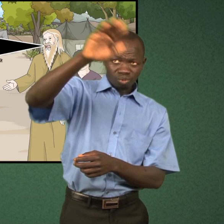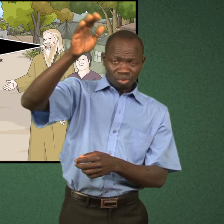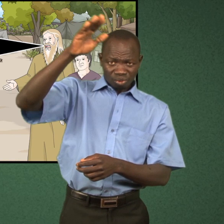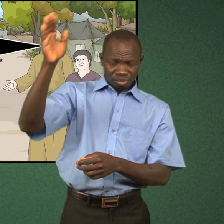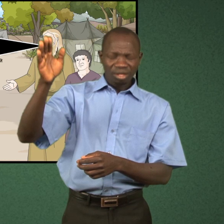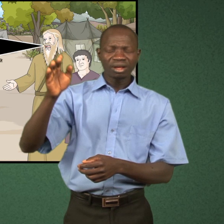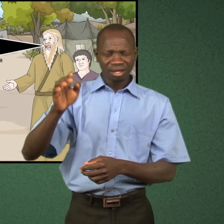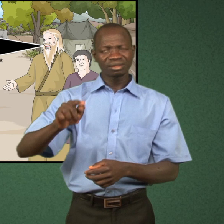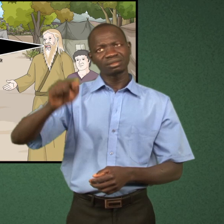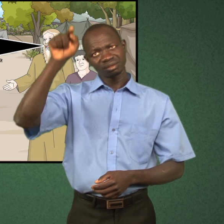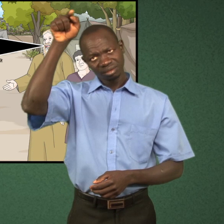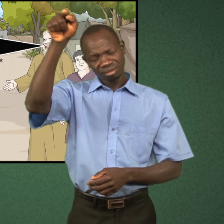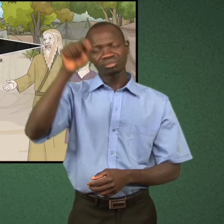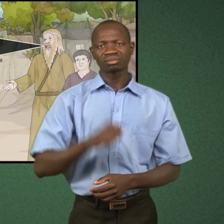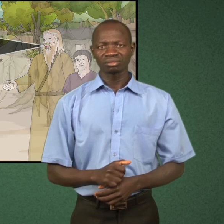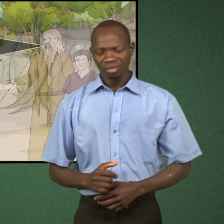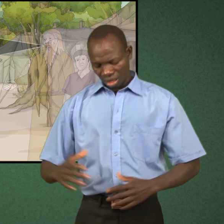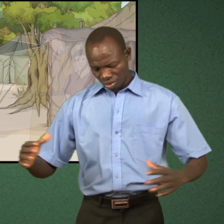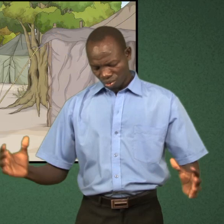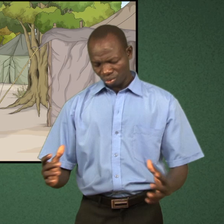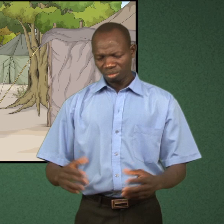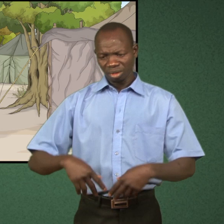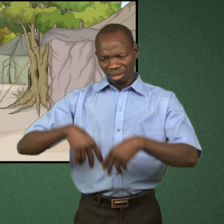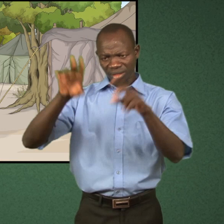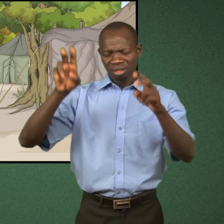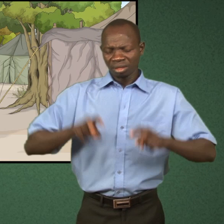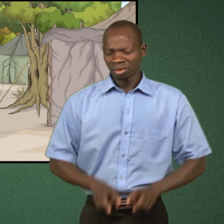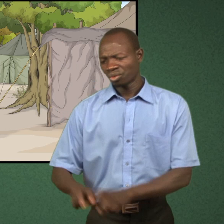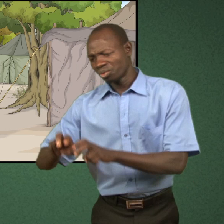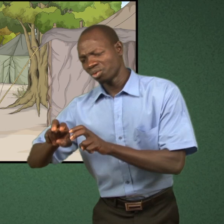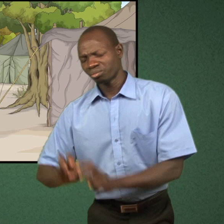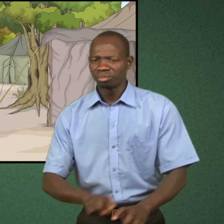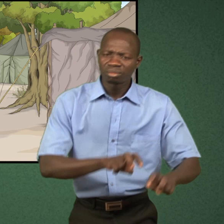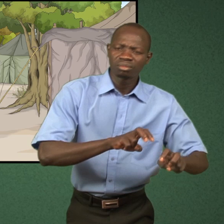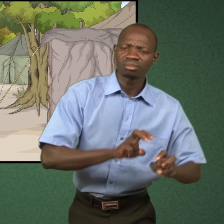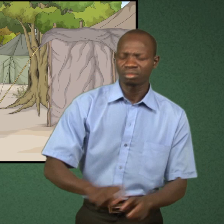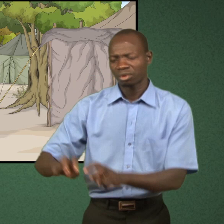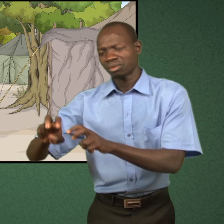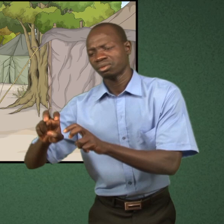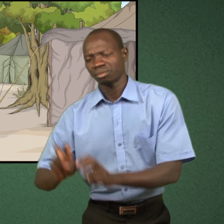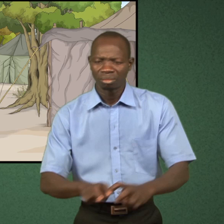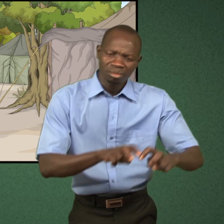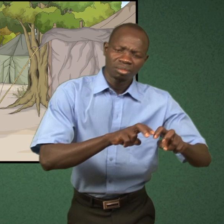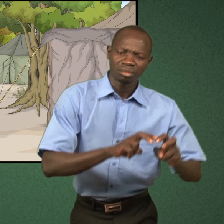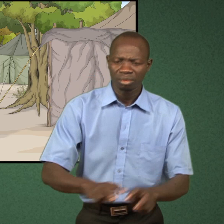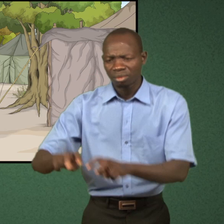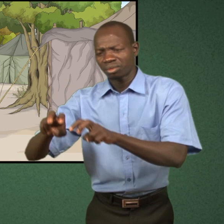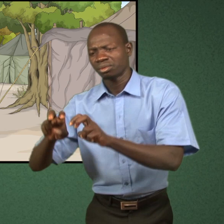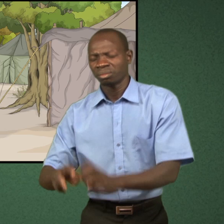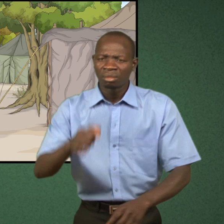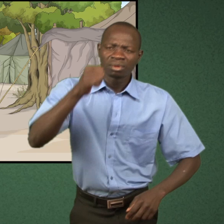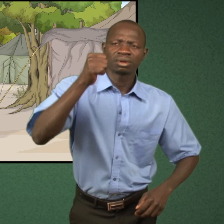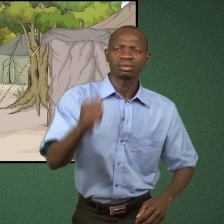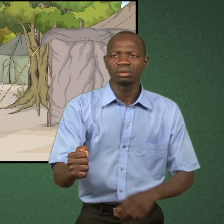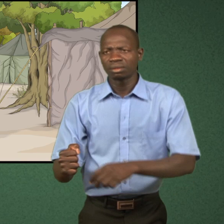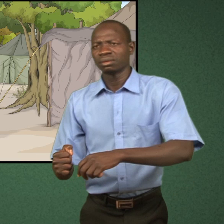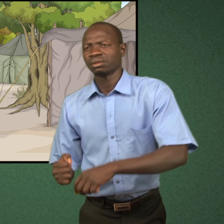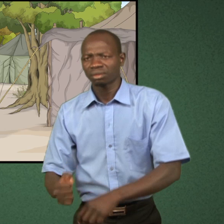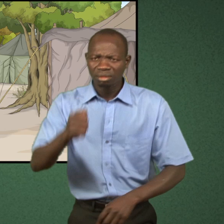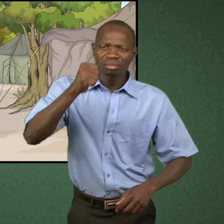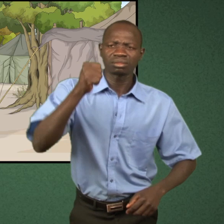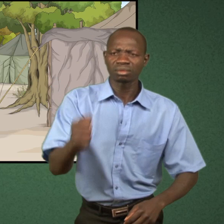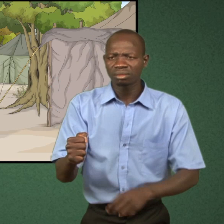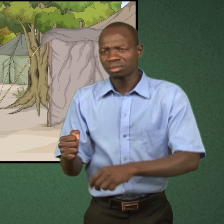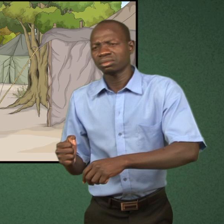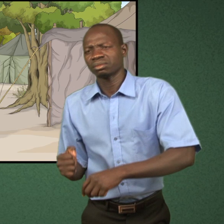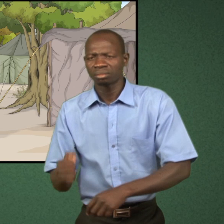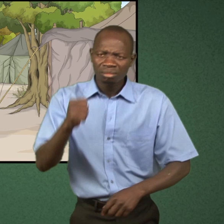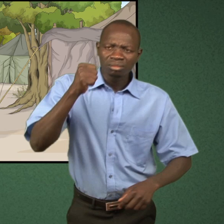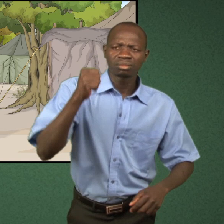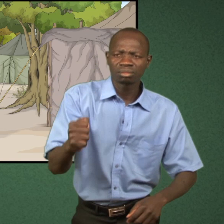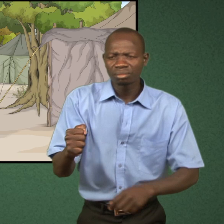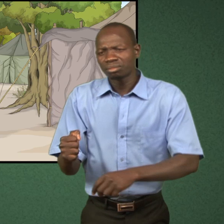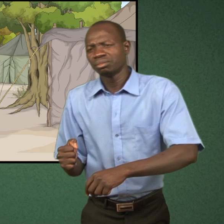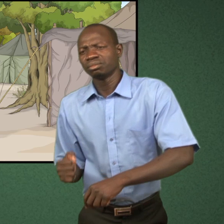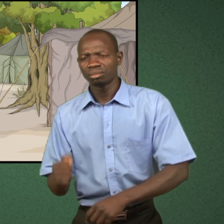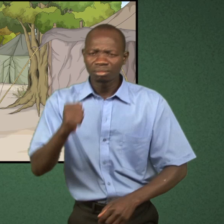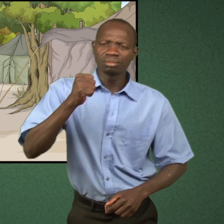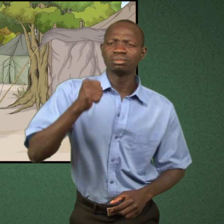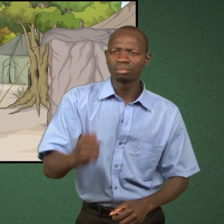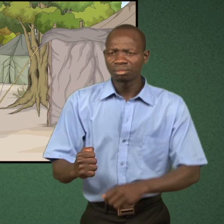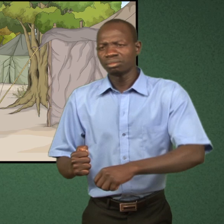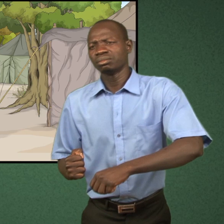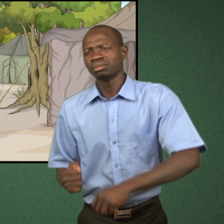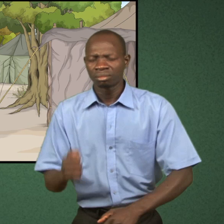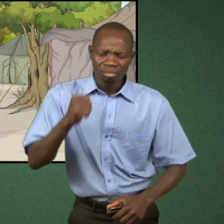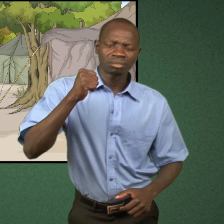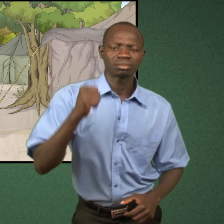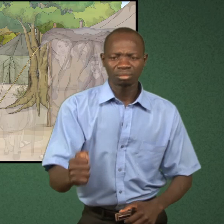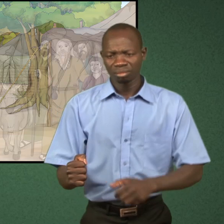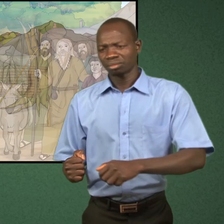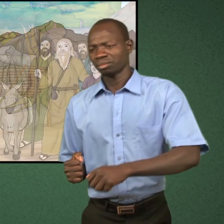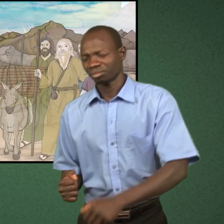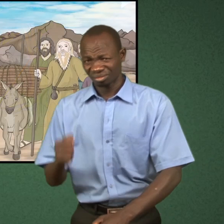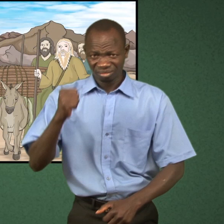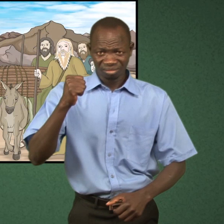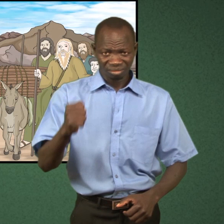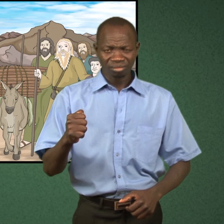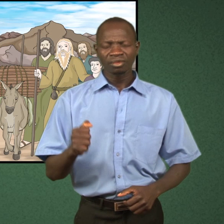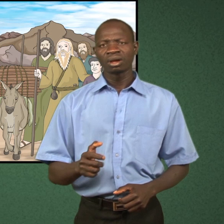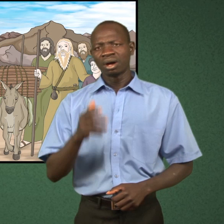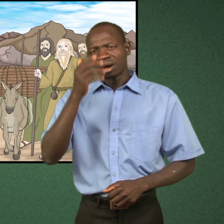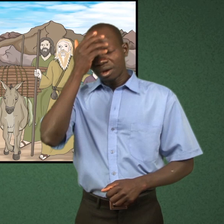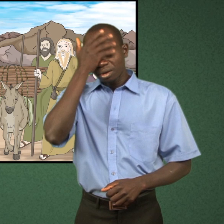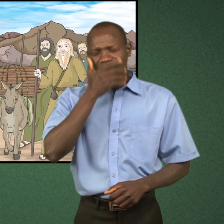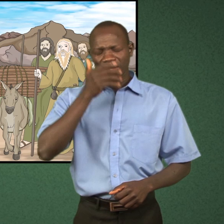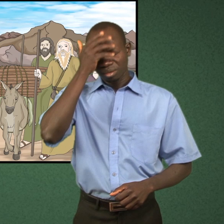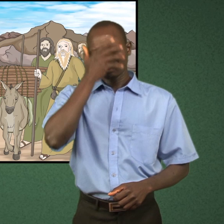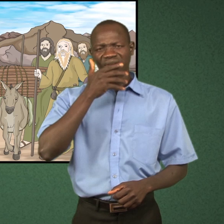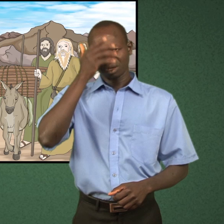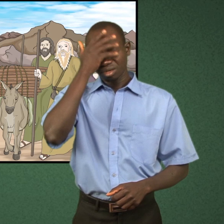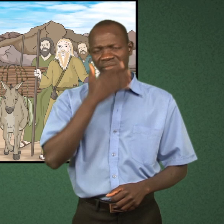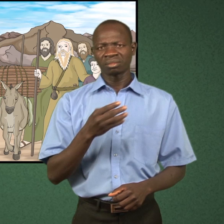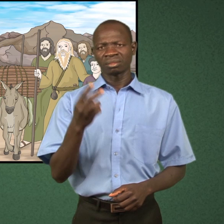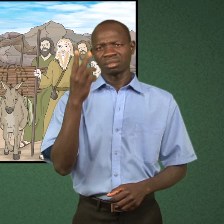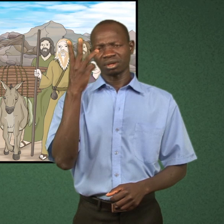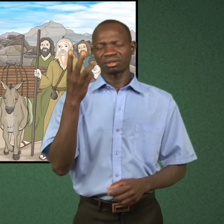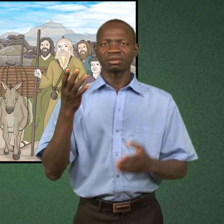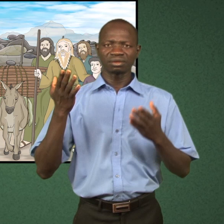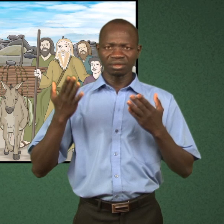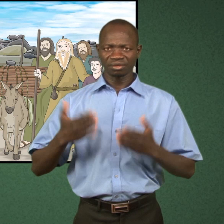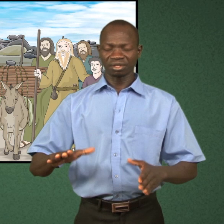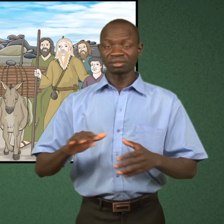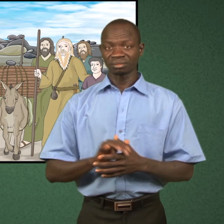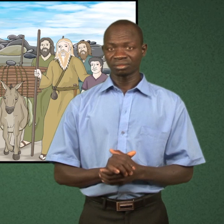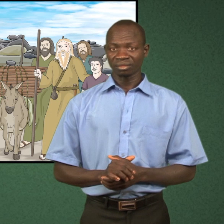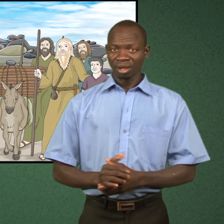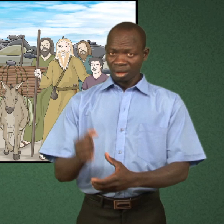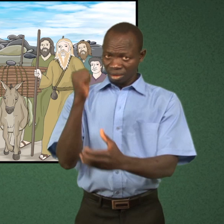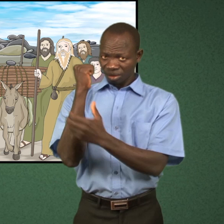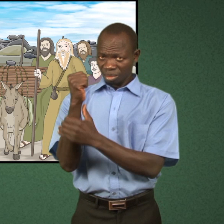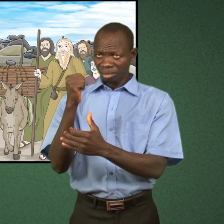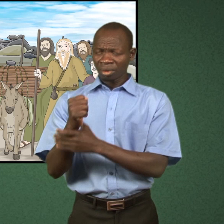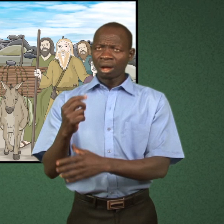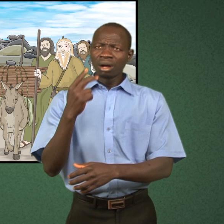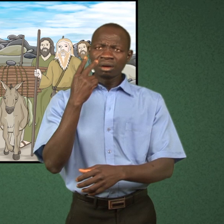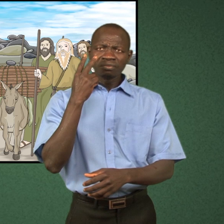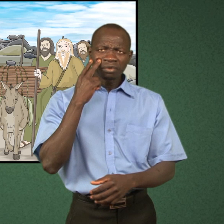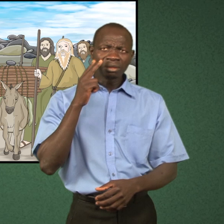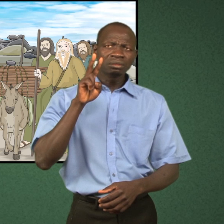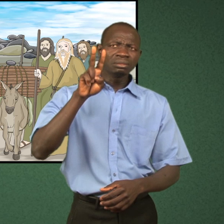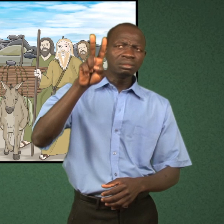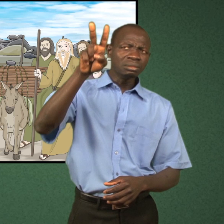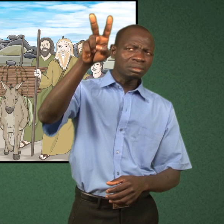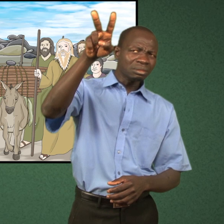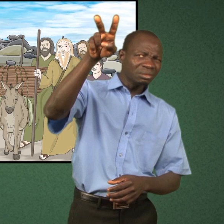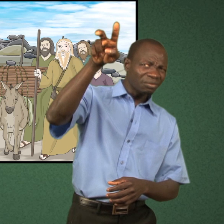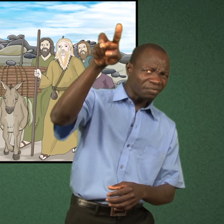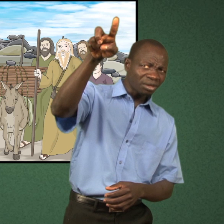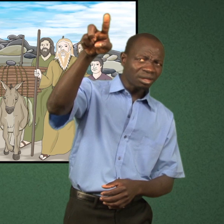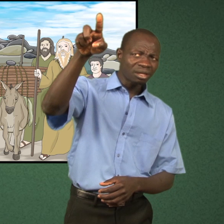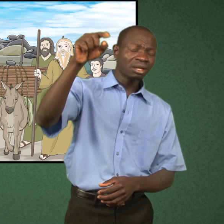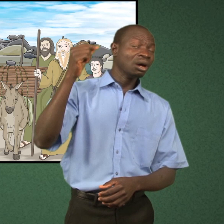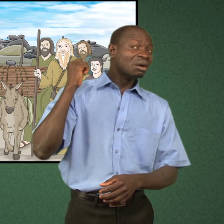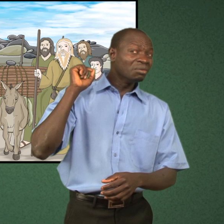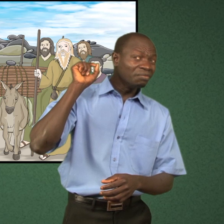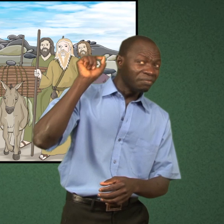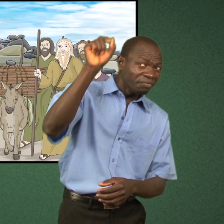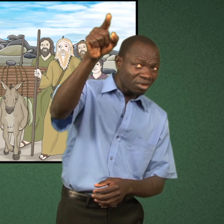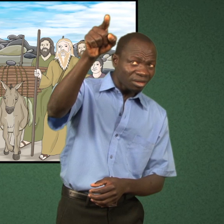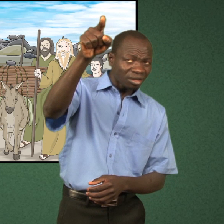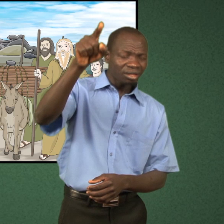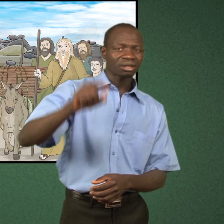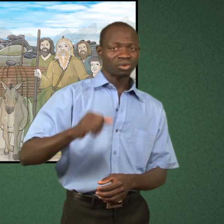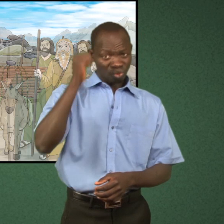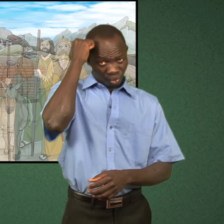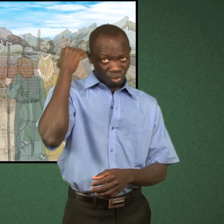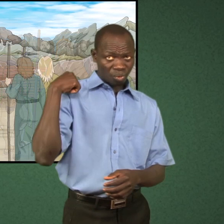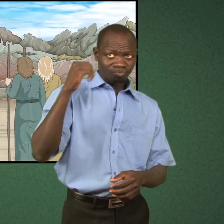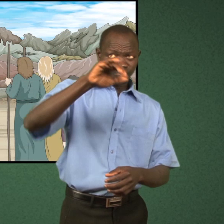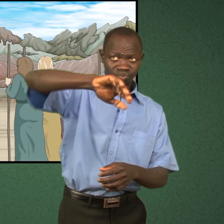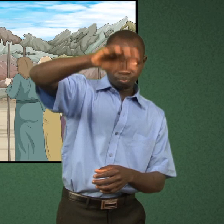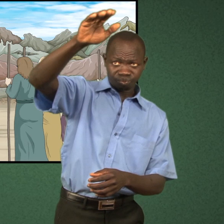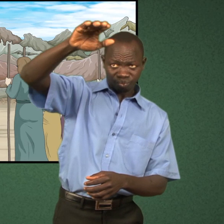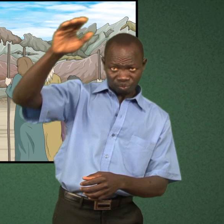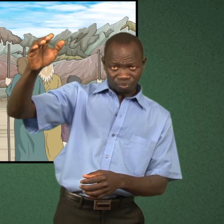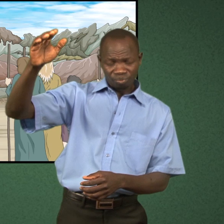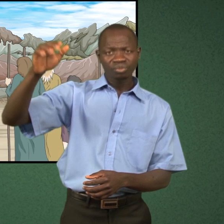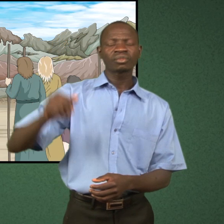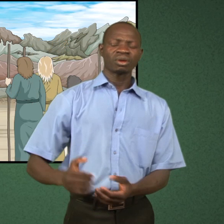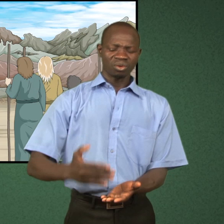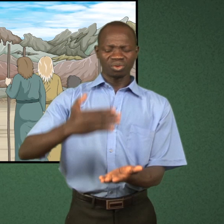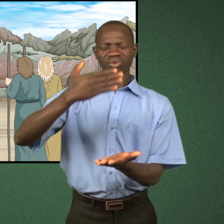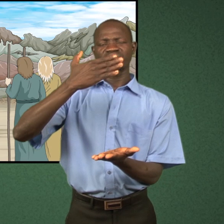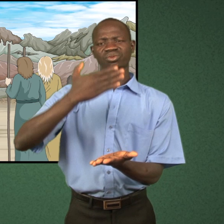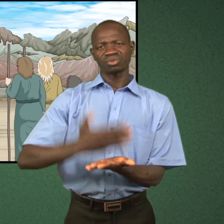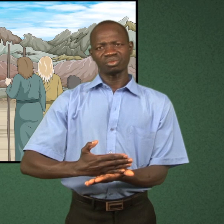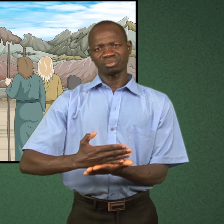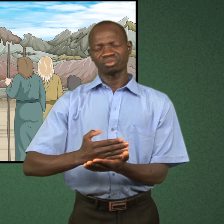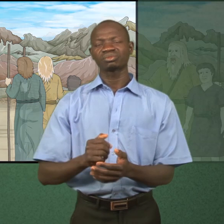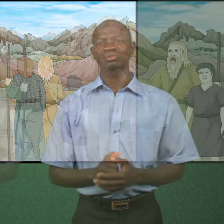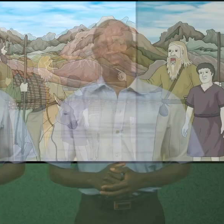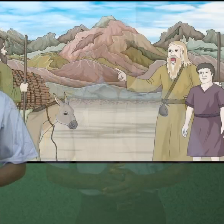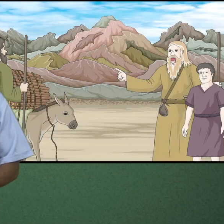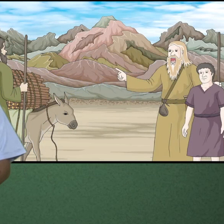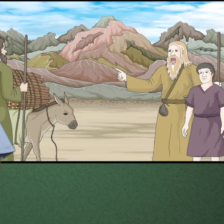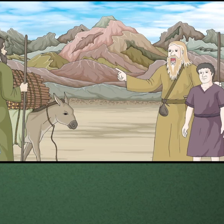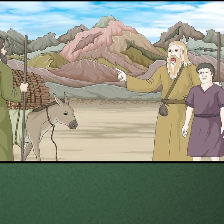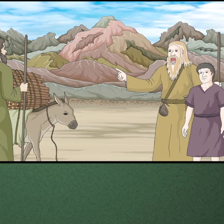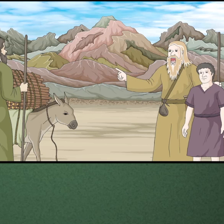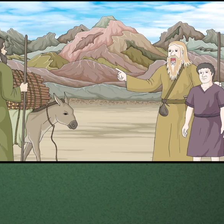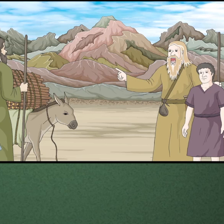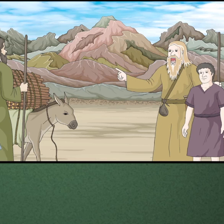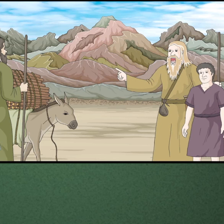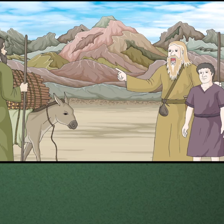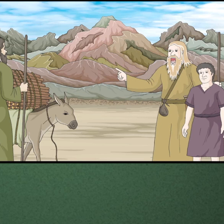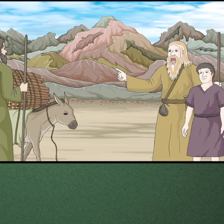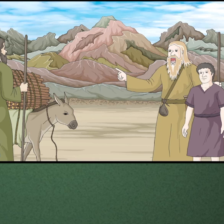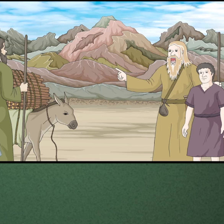He split the wood for a burnt offering and set out for the place God had designated. On the third day Abraham looked up and saw the place in the distance.